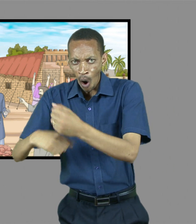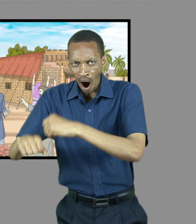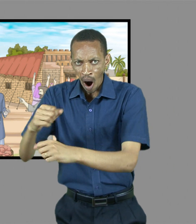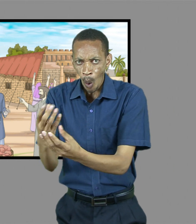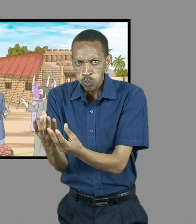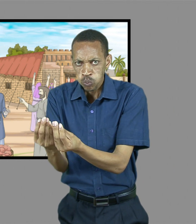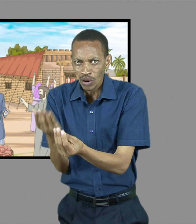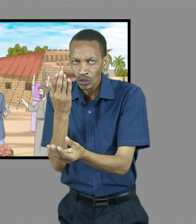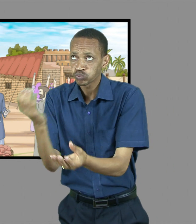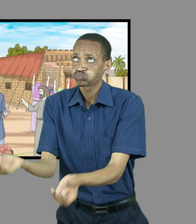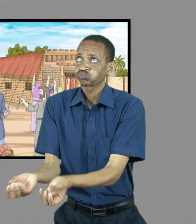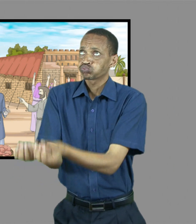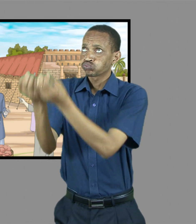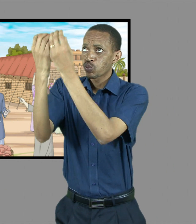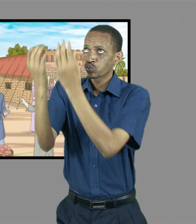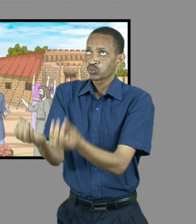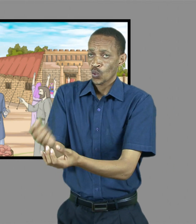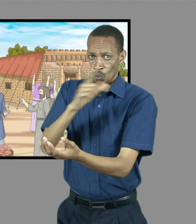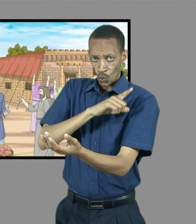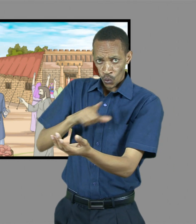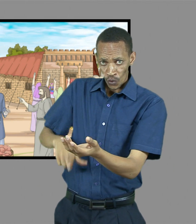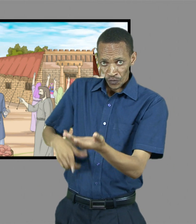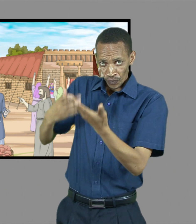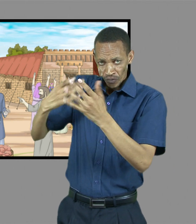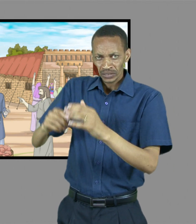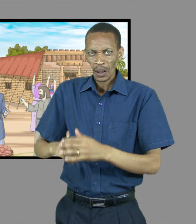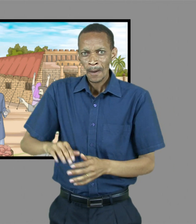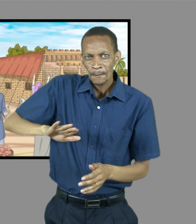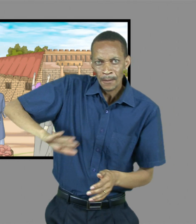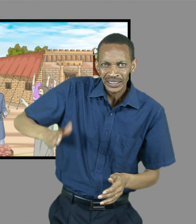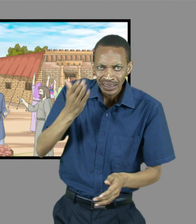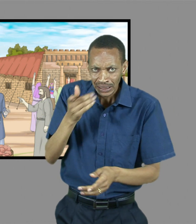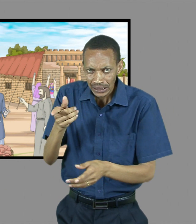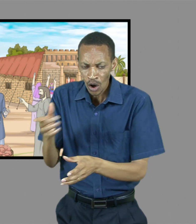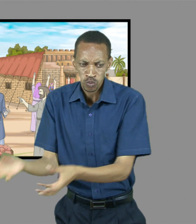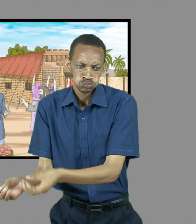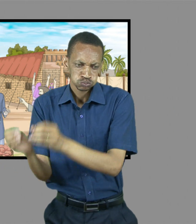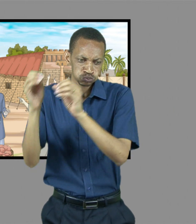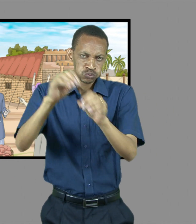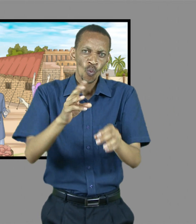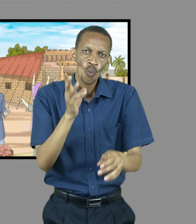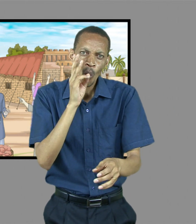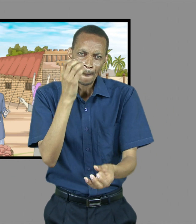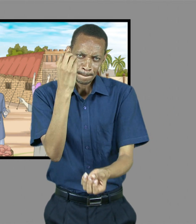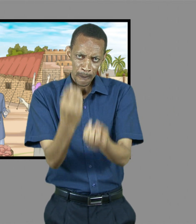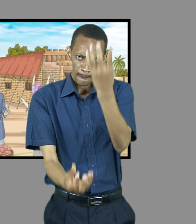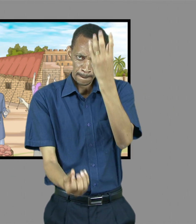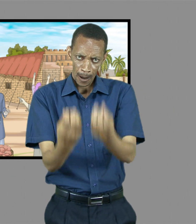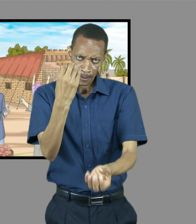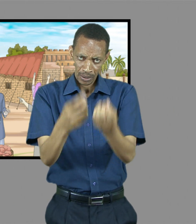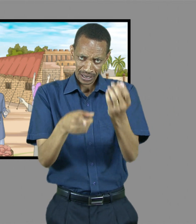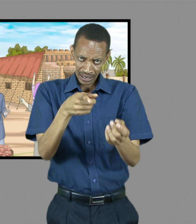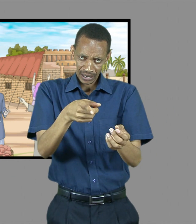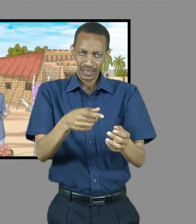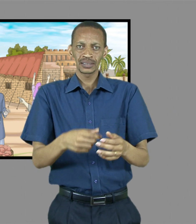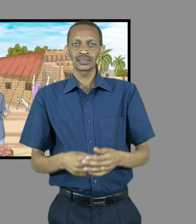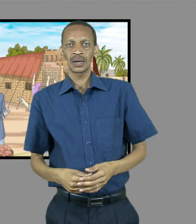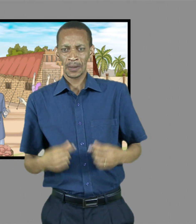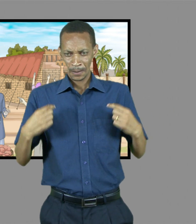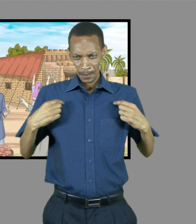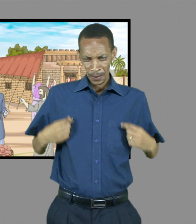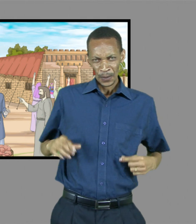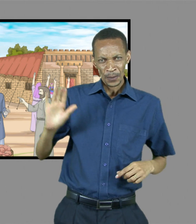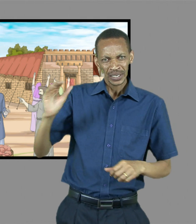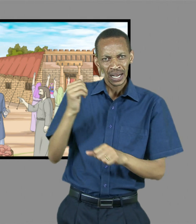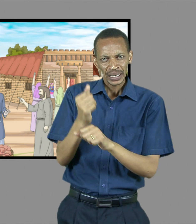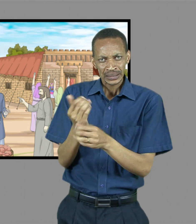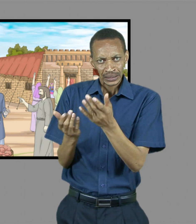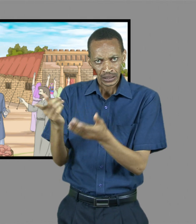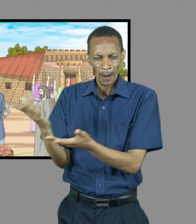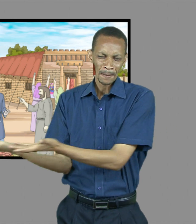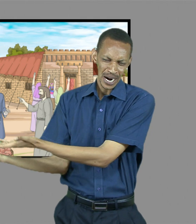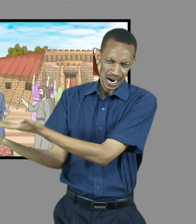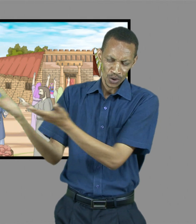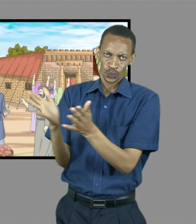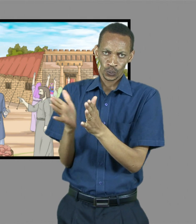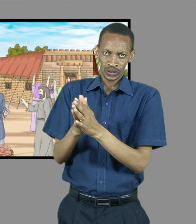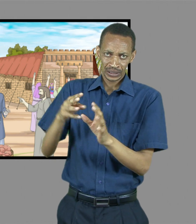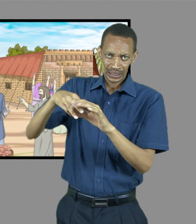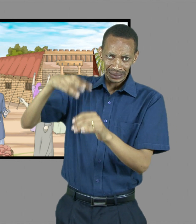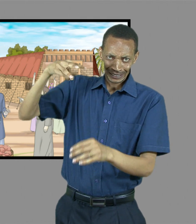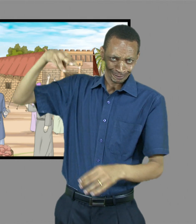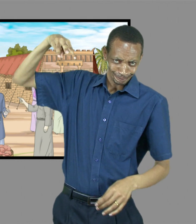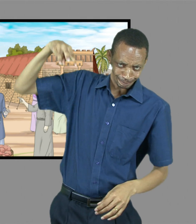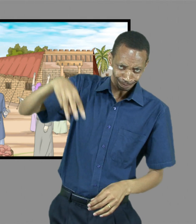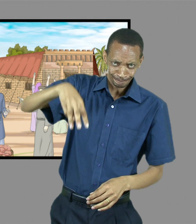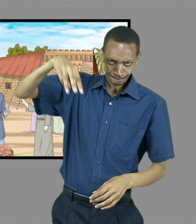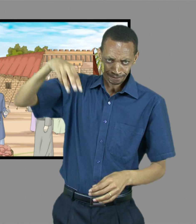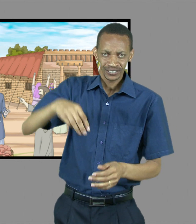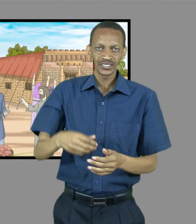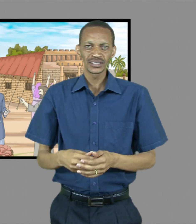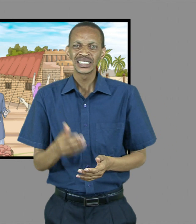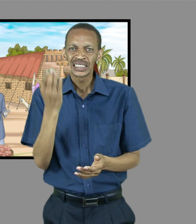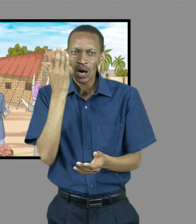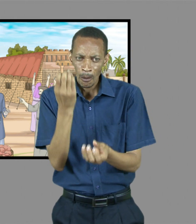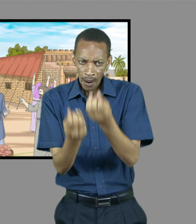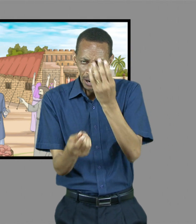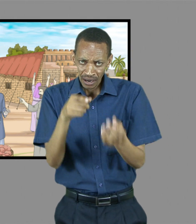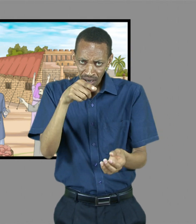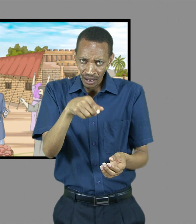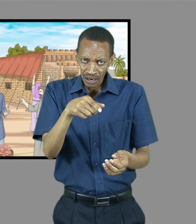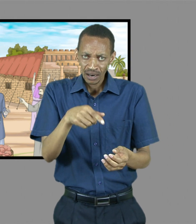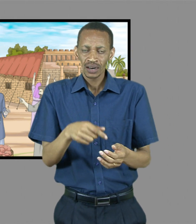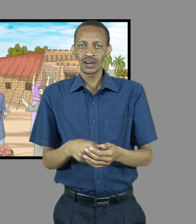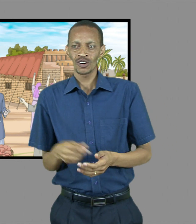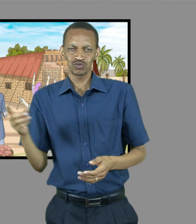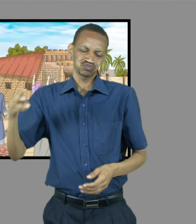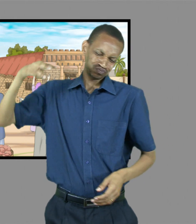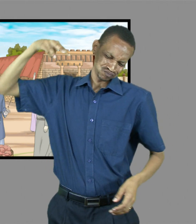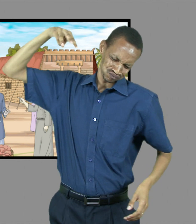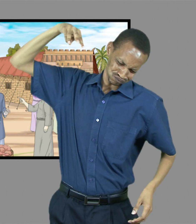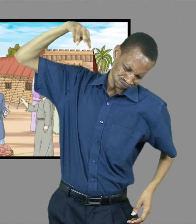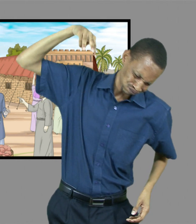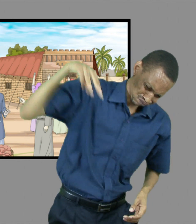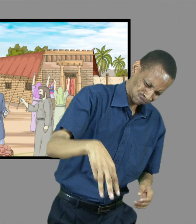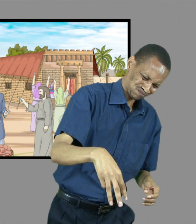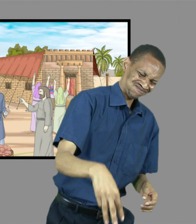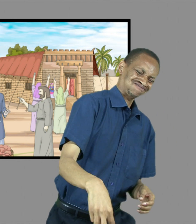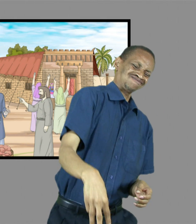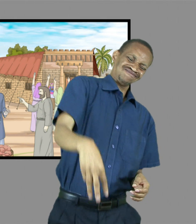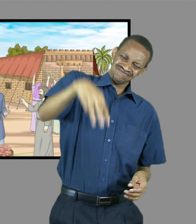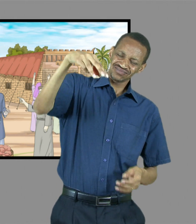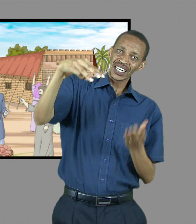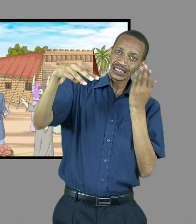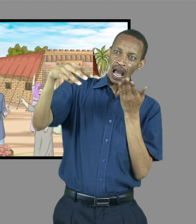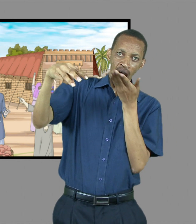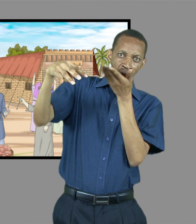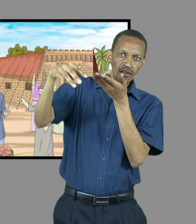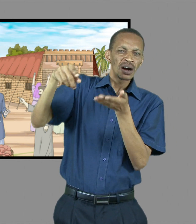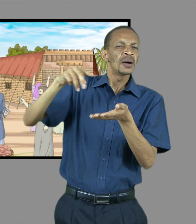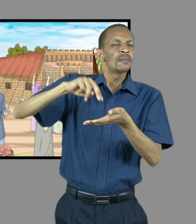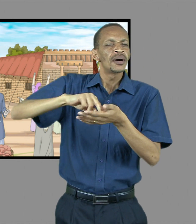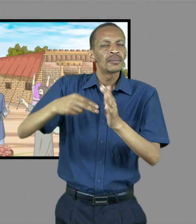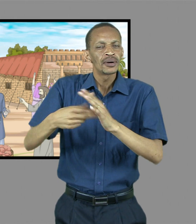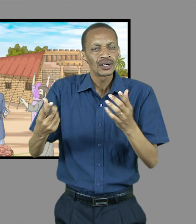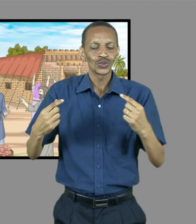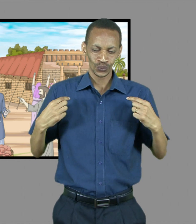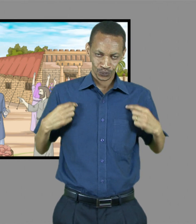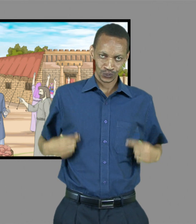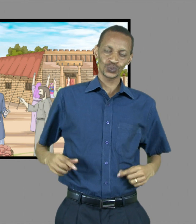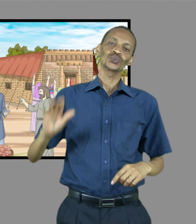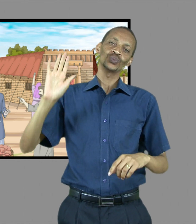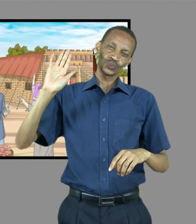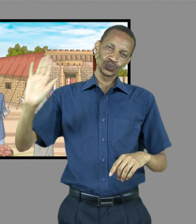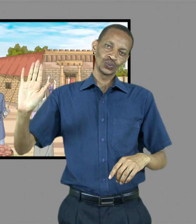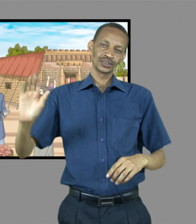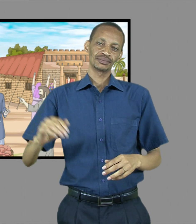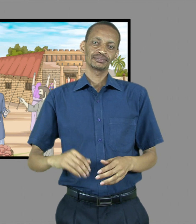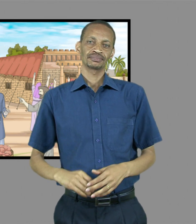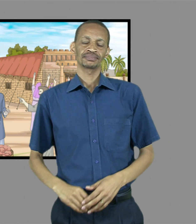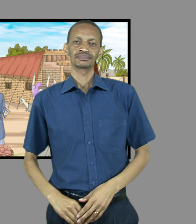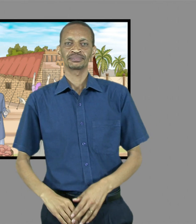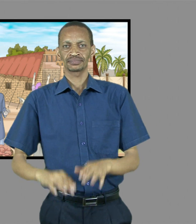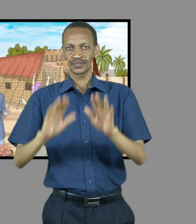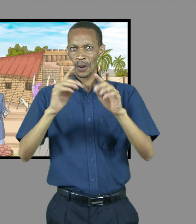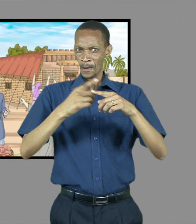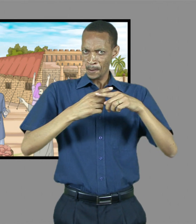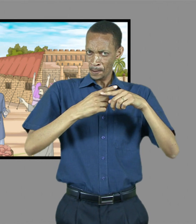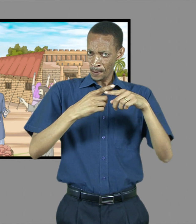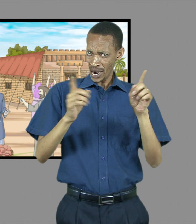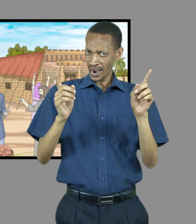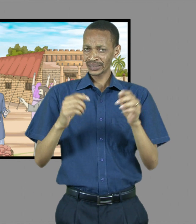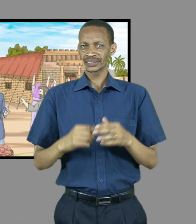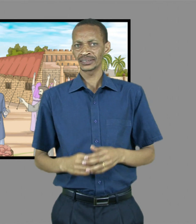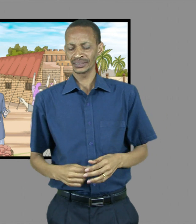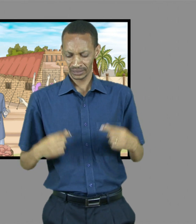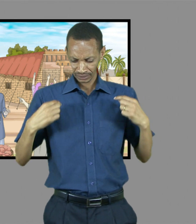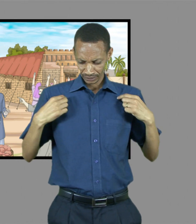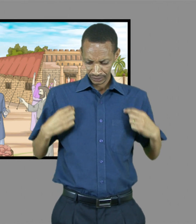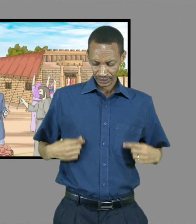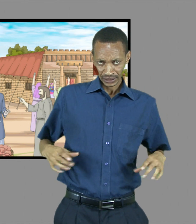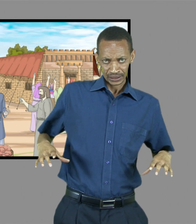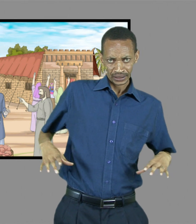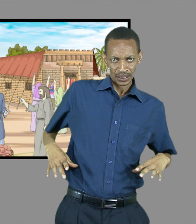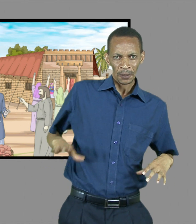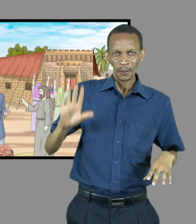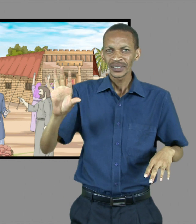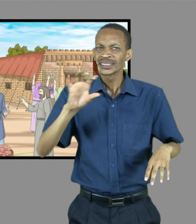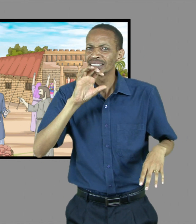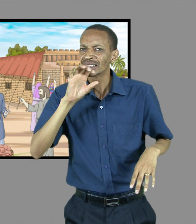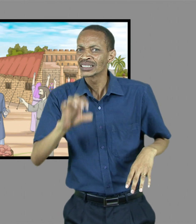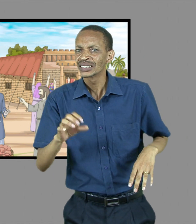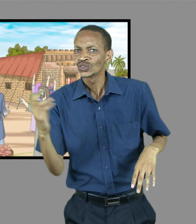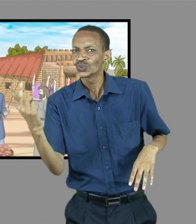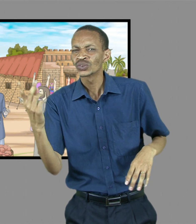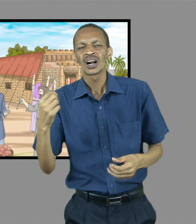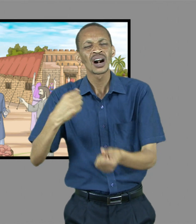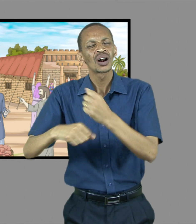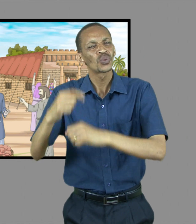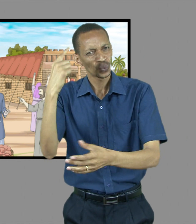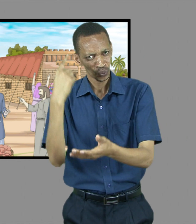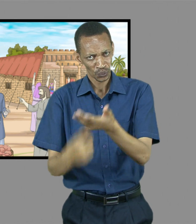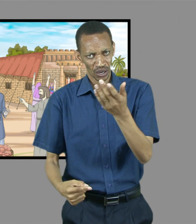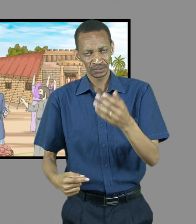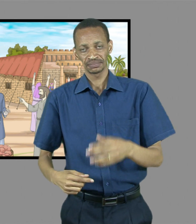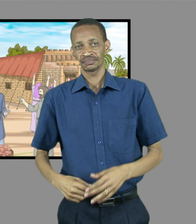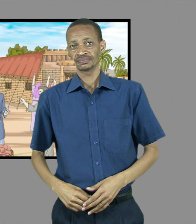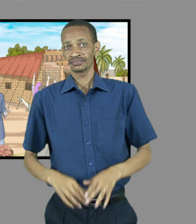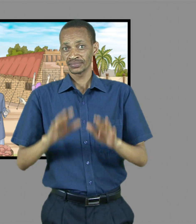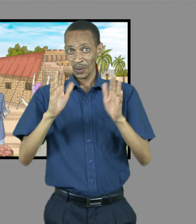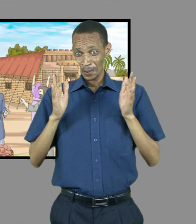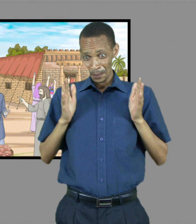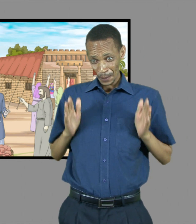And the priest would claim for himself whatever the meat fork brought up. This is how they treated all the Israelites who came to Shiloh.